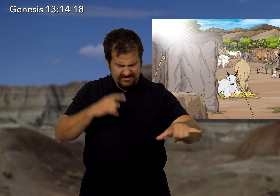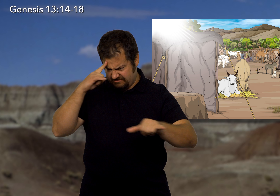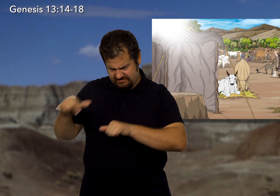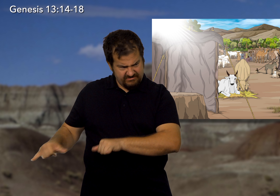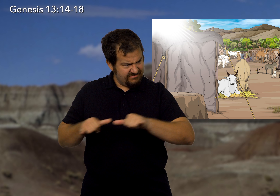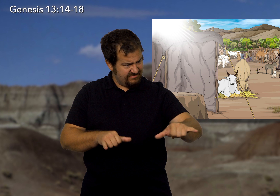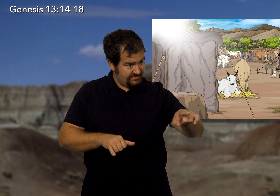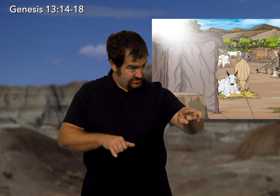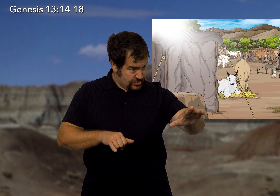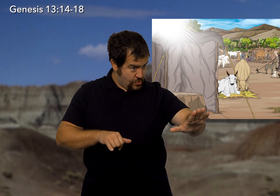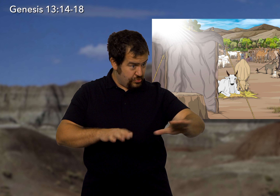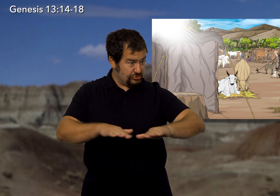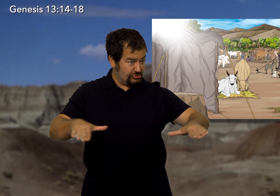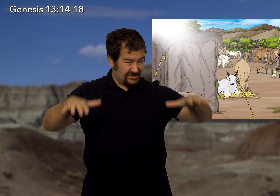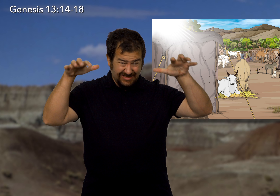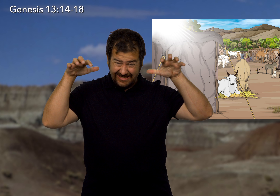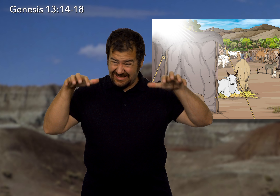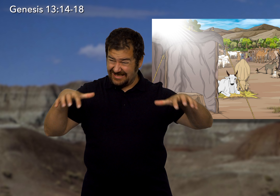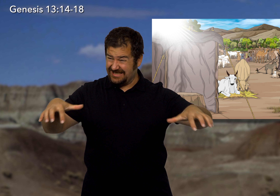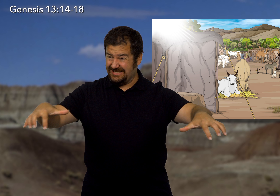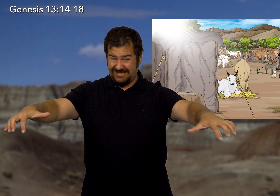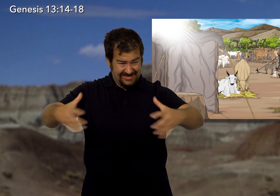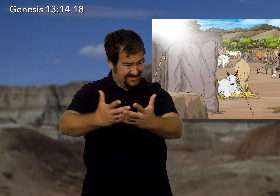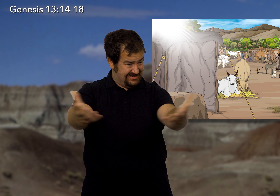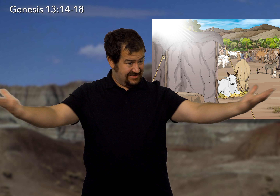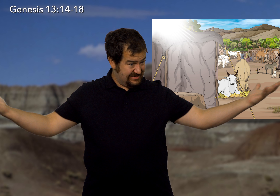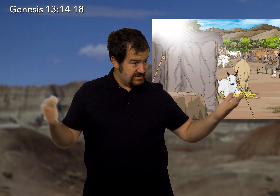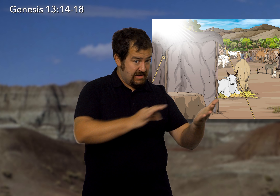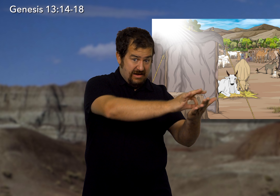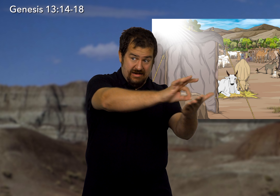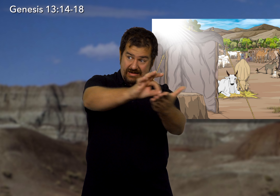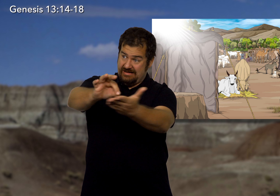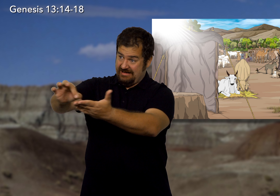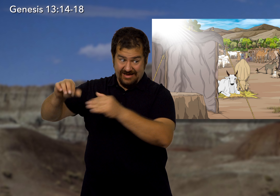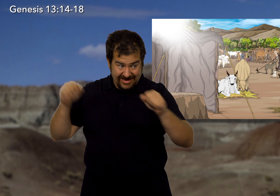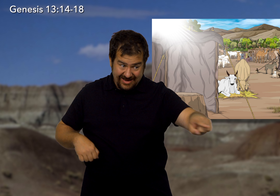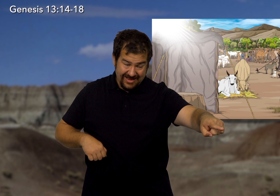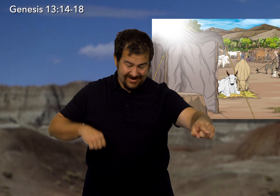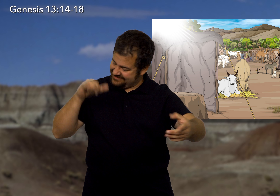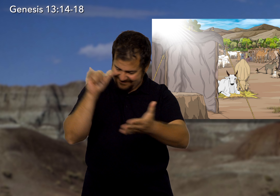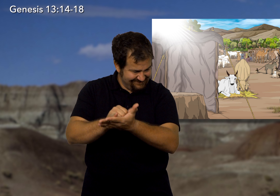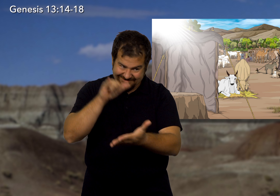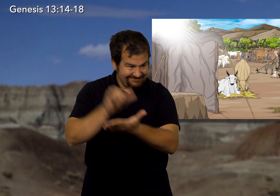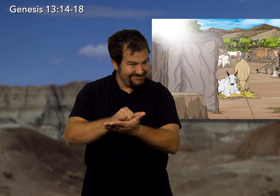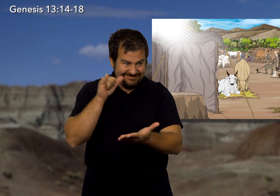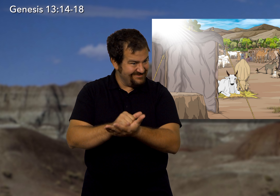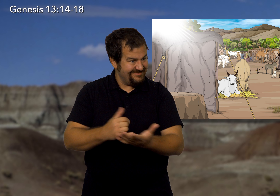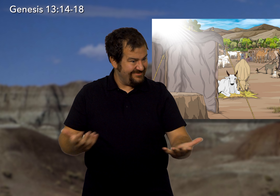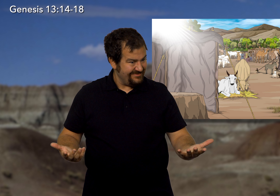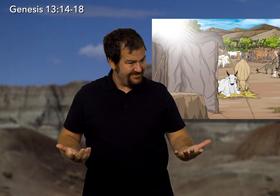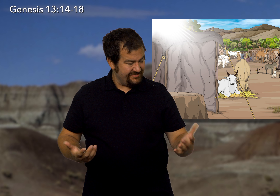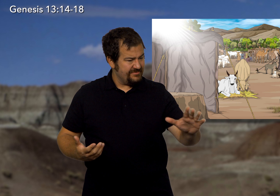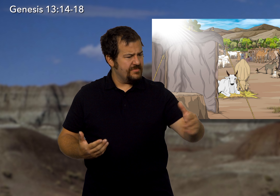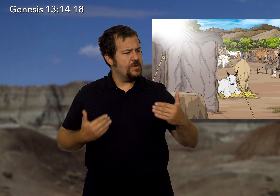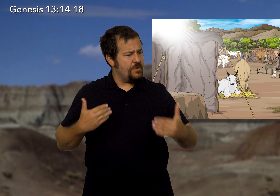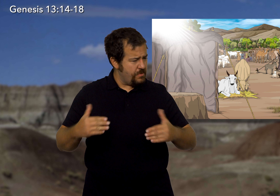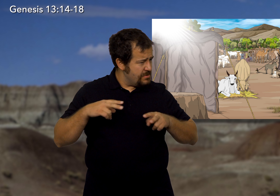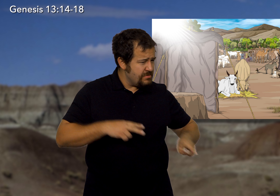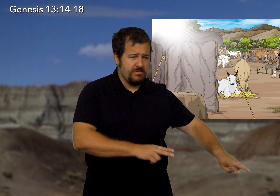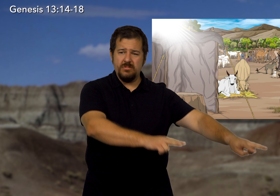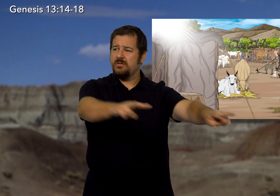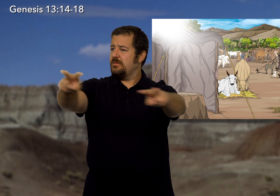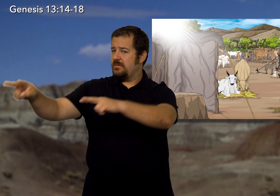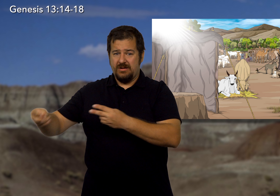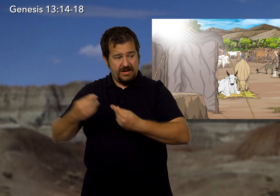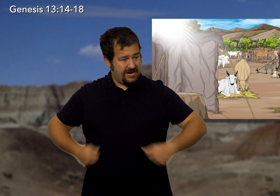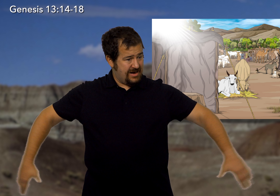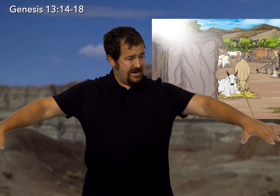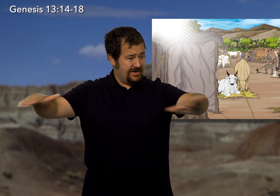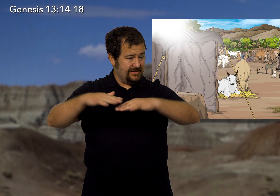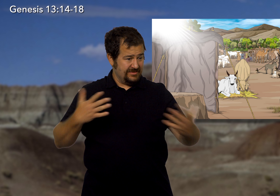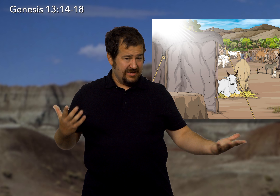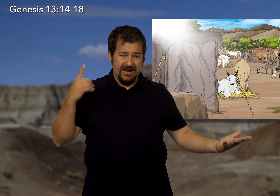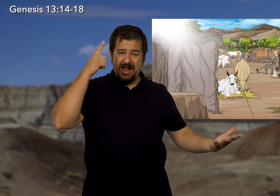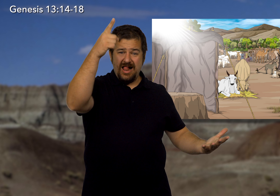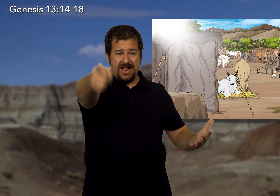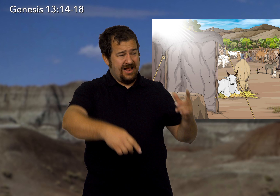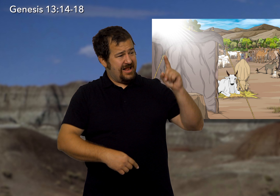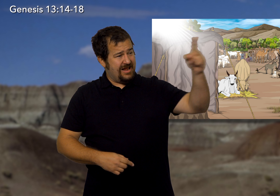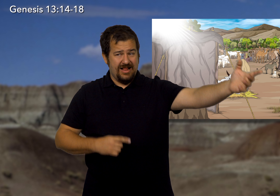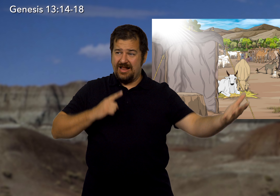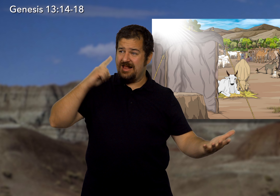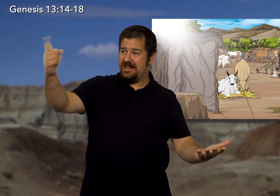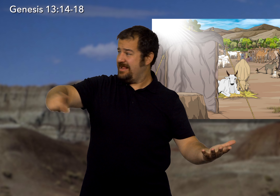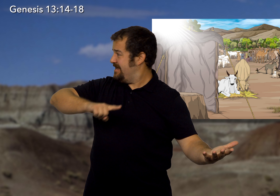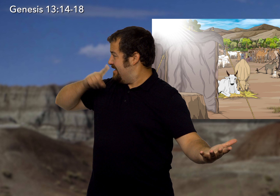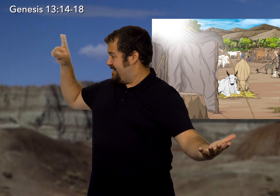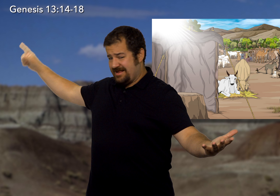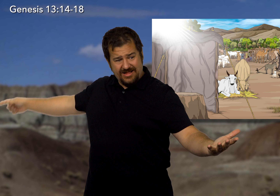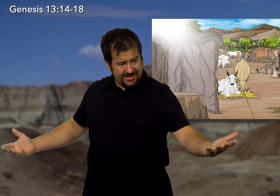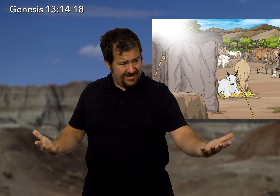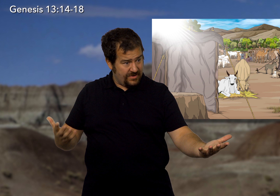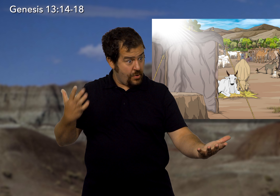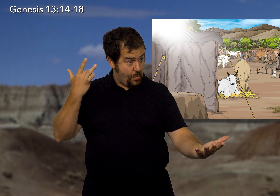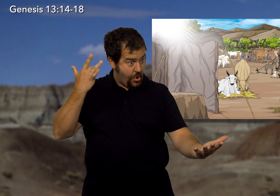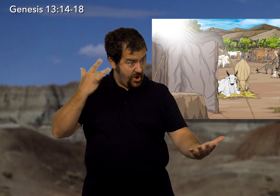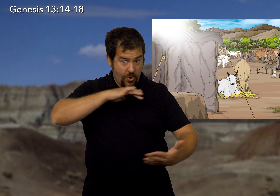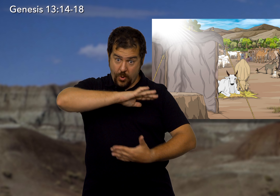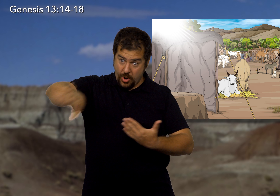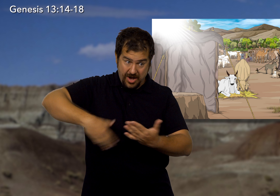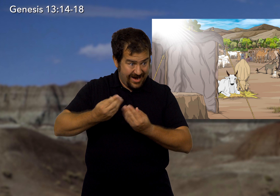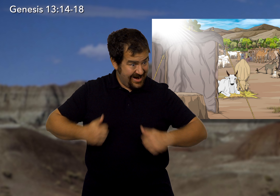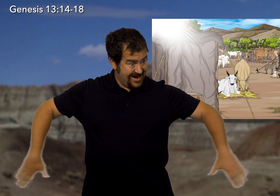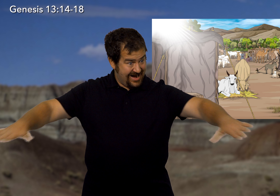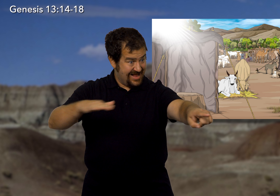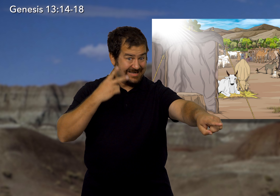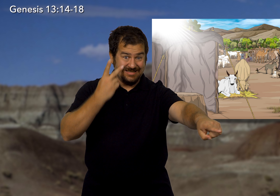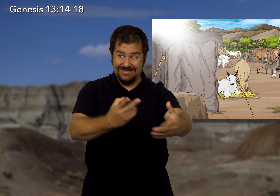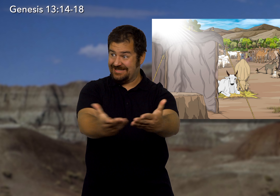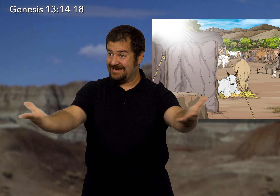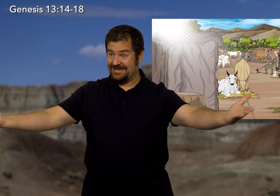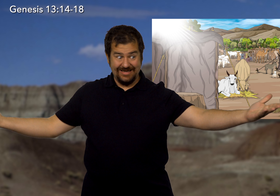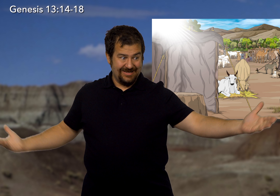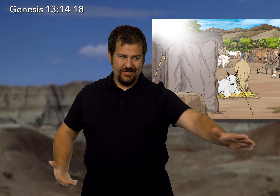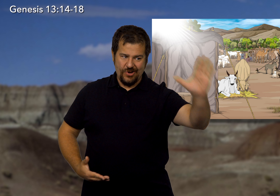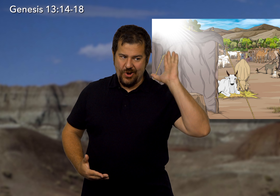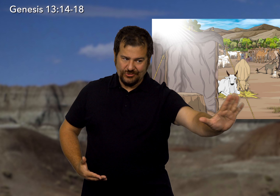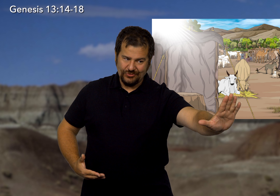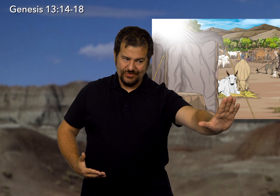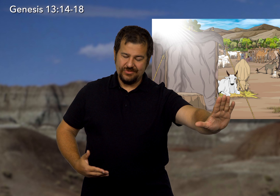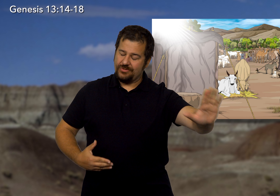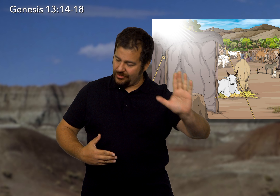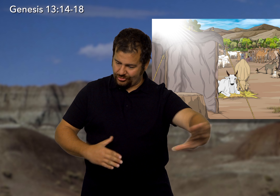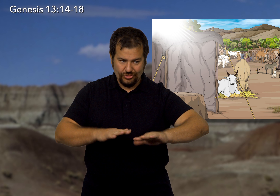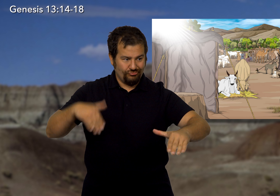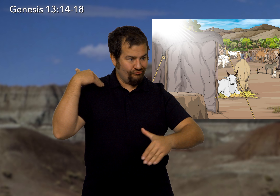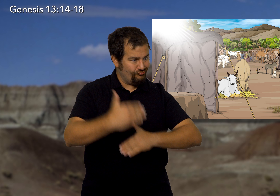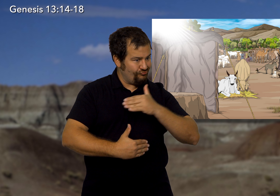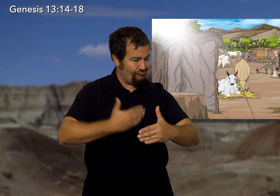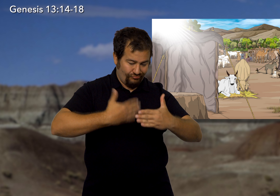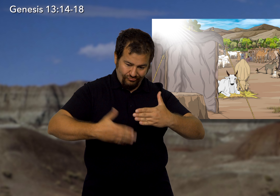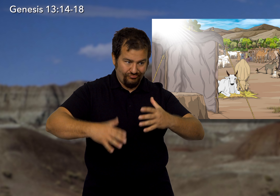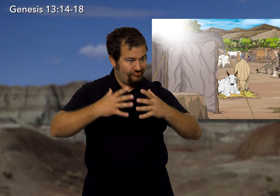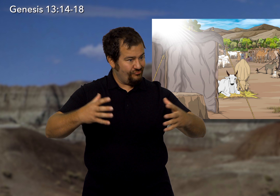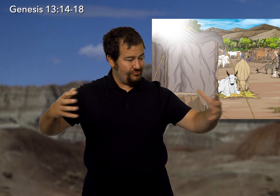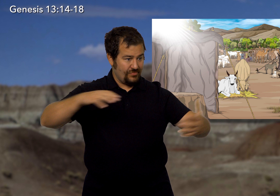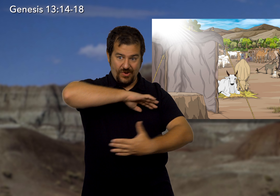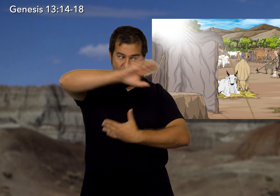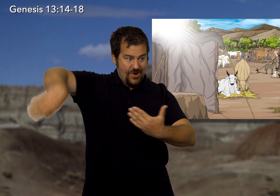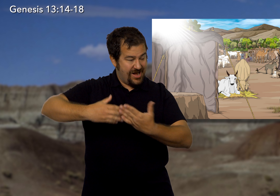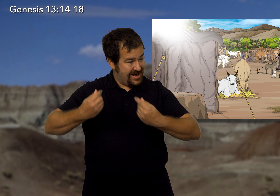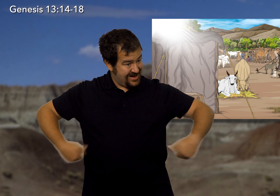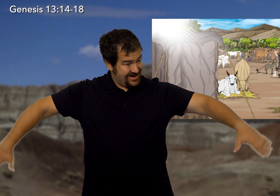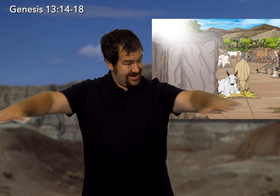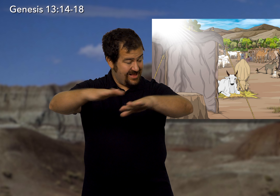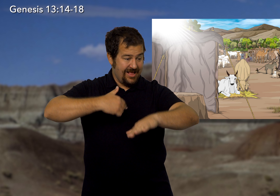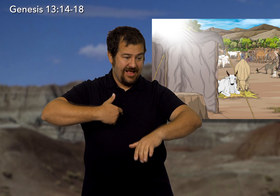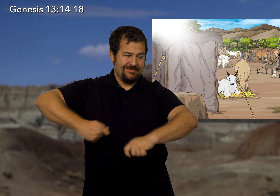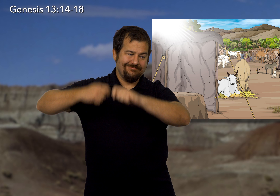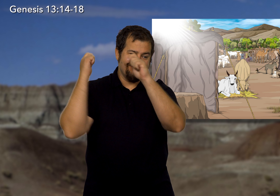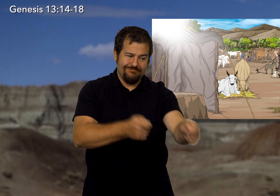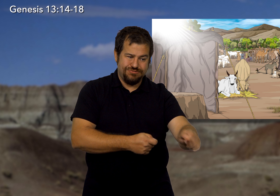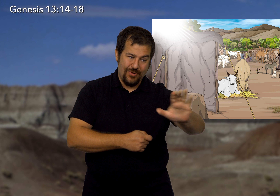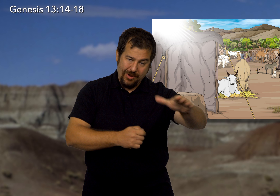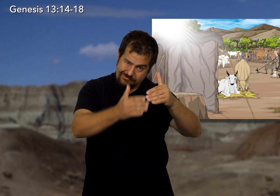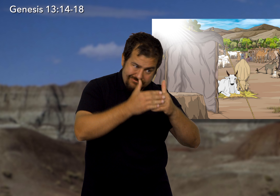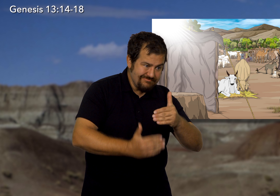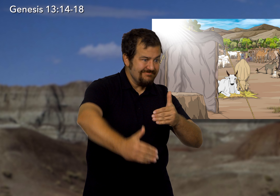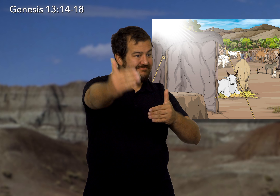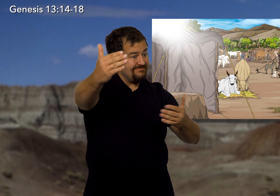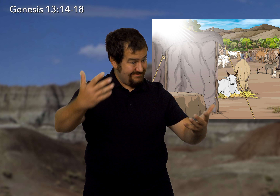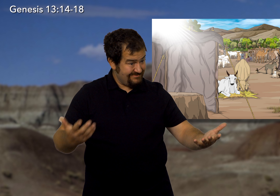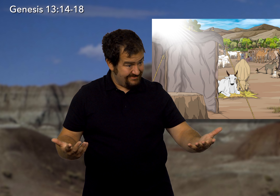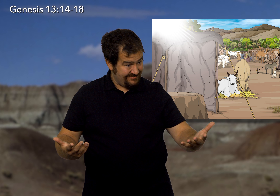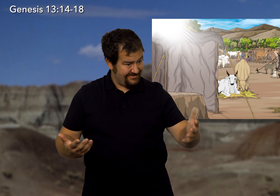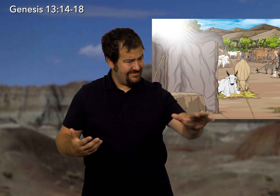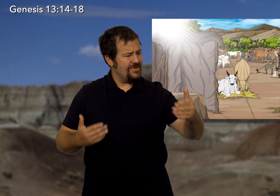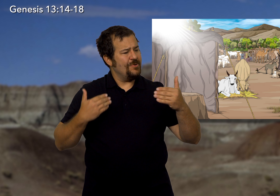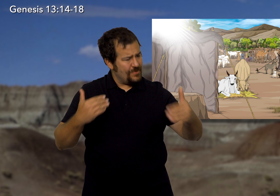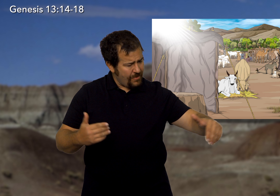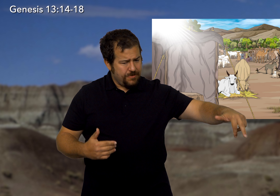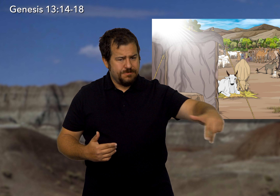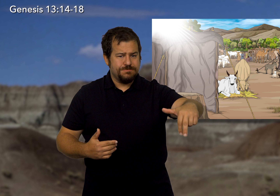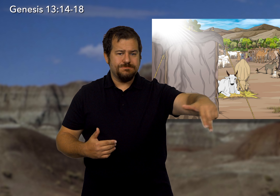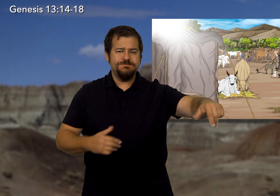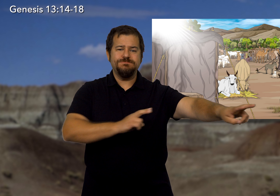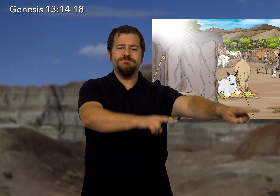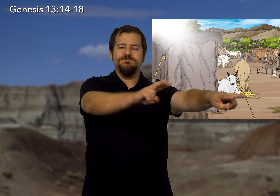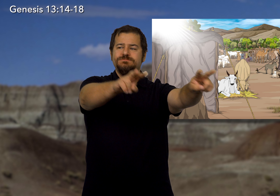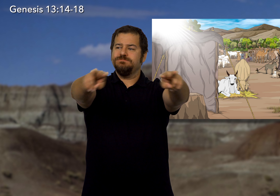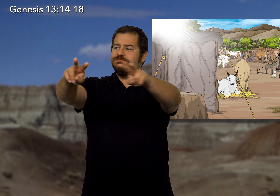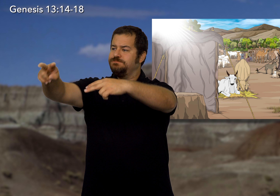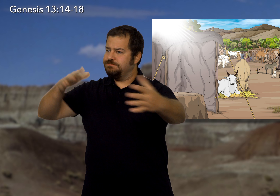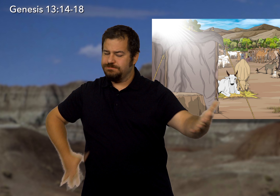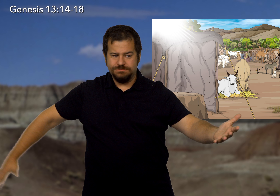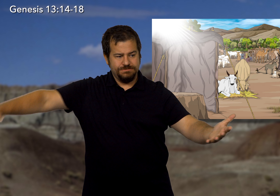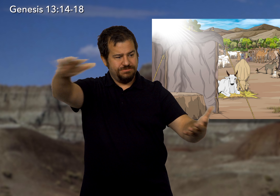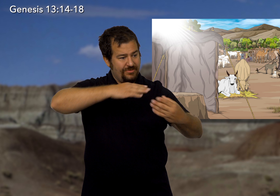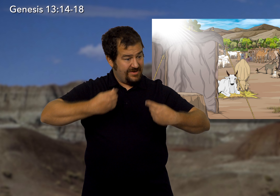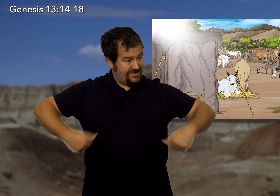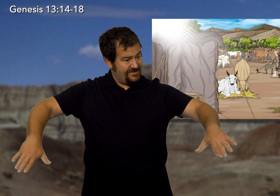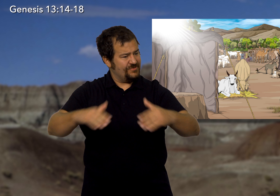I will make your offspring like the dust of the earth, so that if one could count the dust of the earth, then your offspring could be counted.